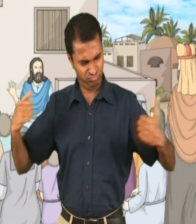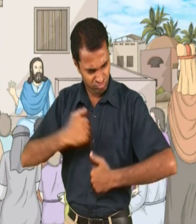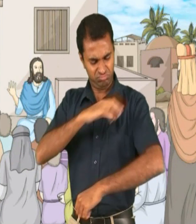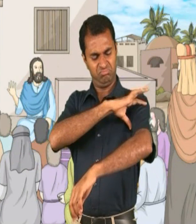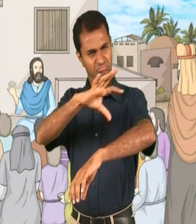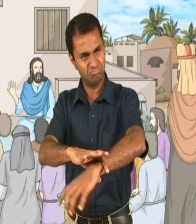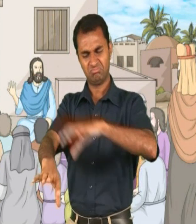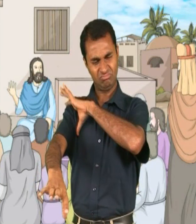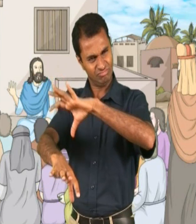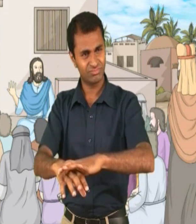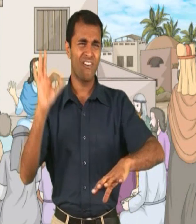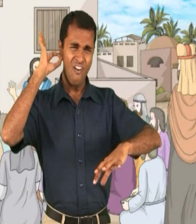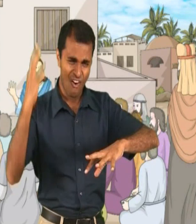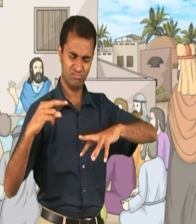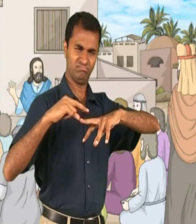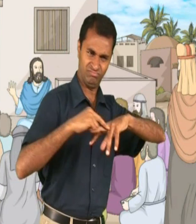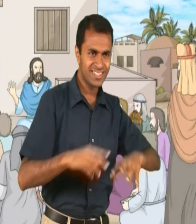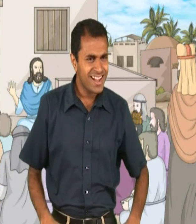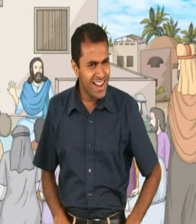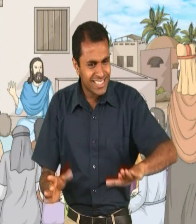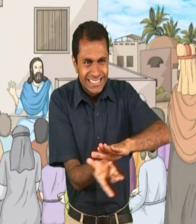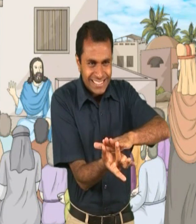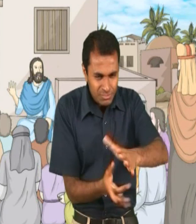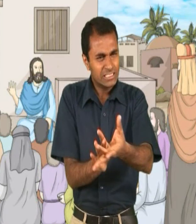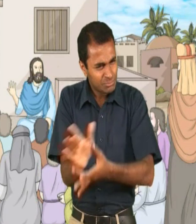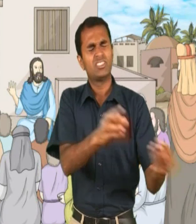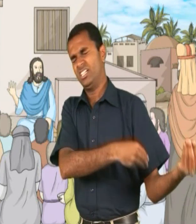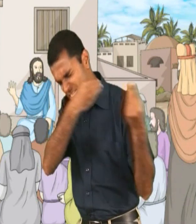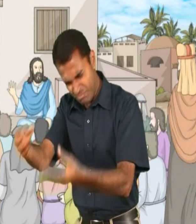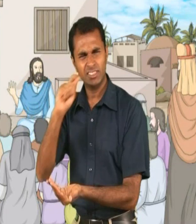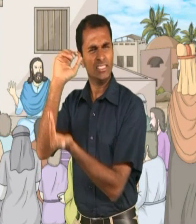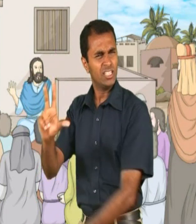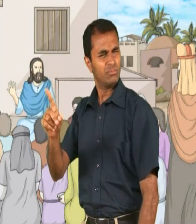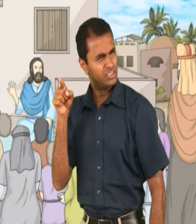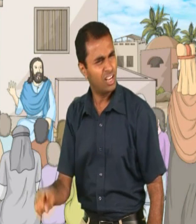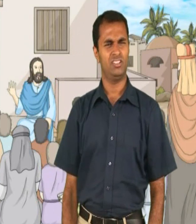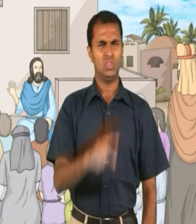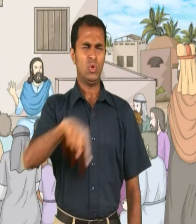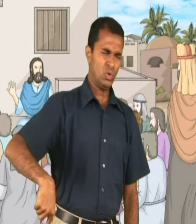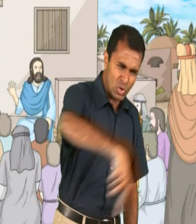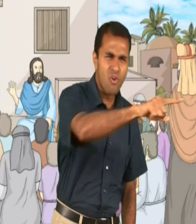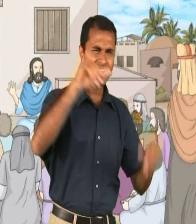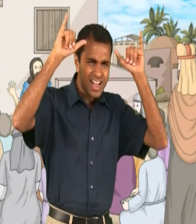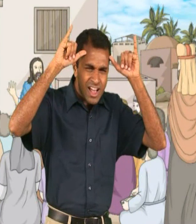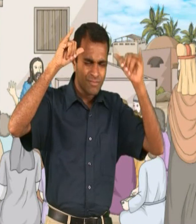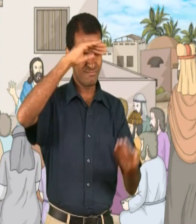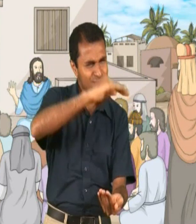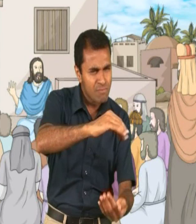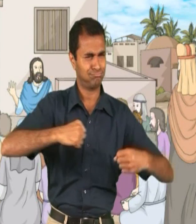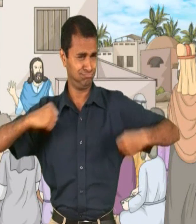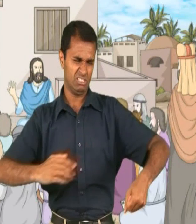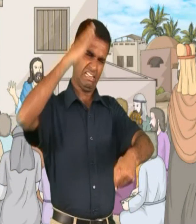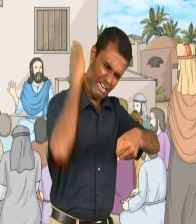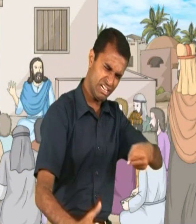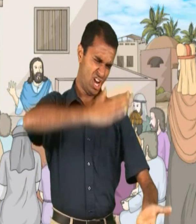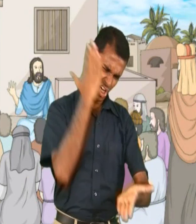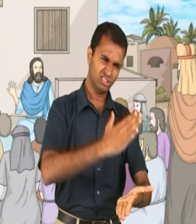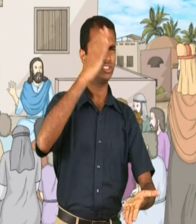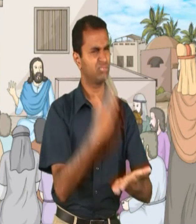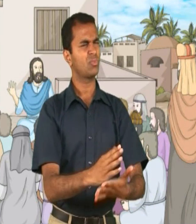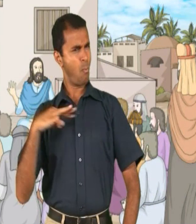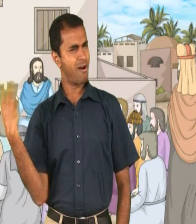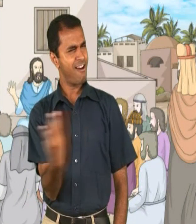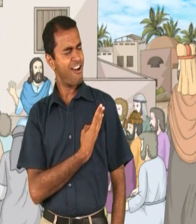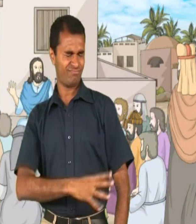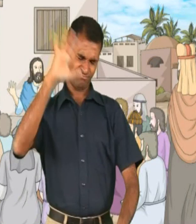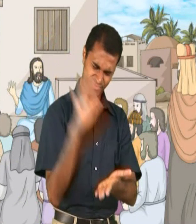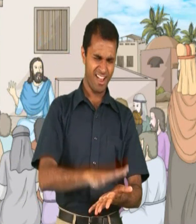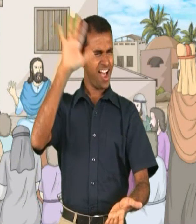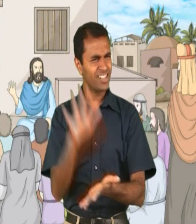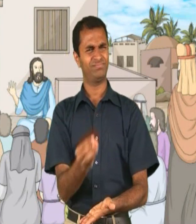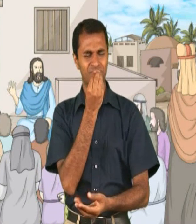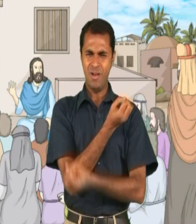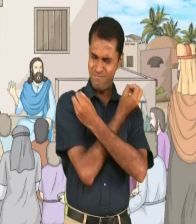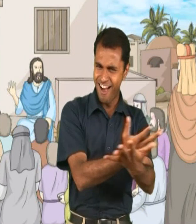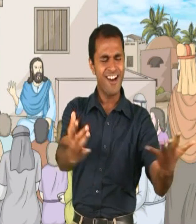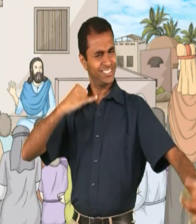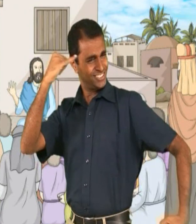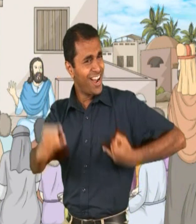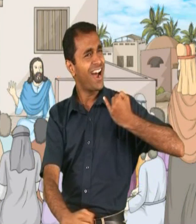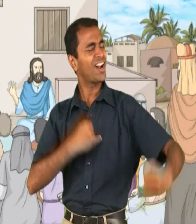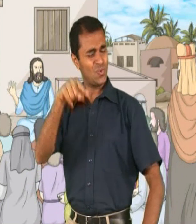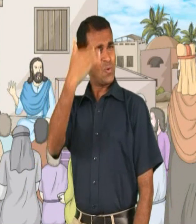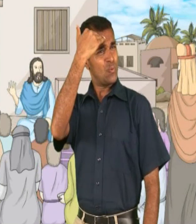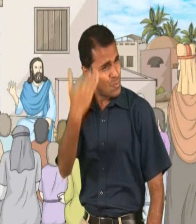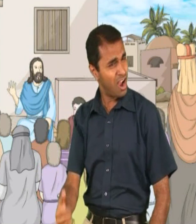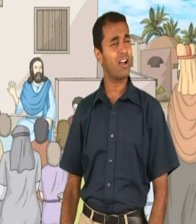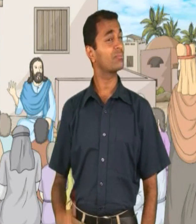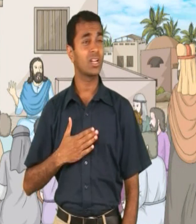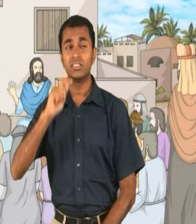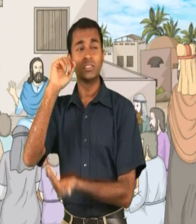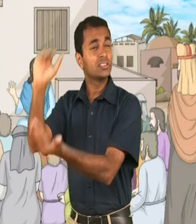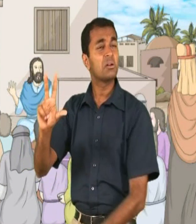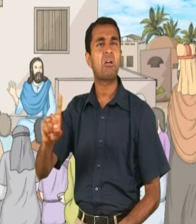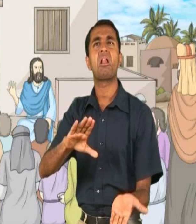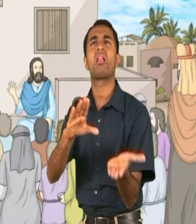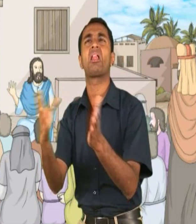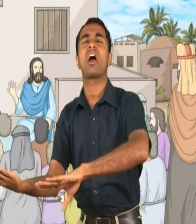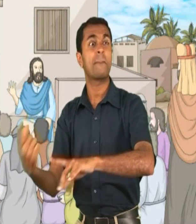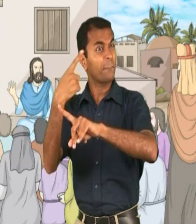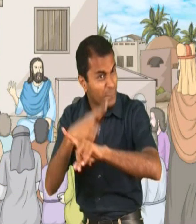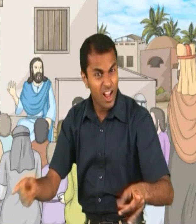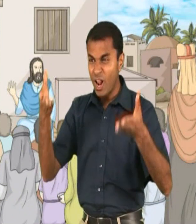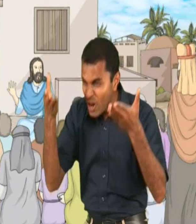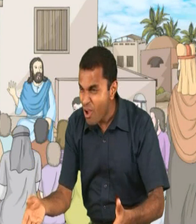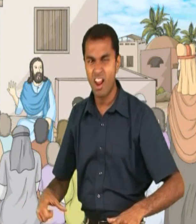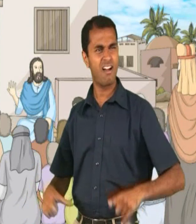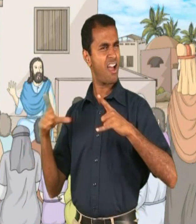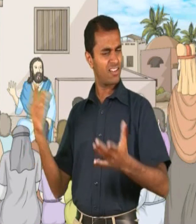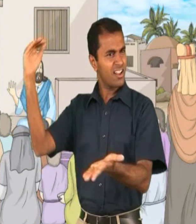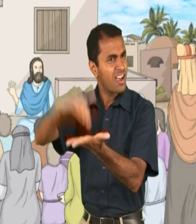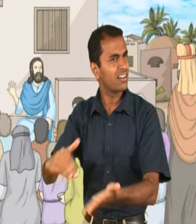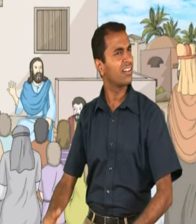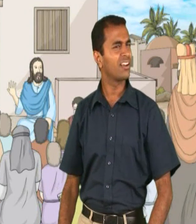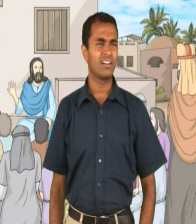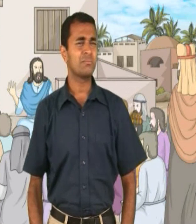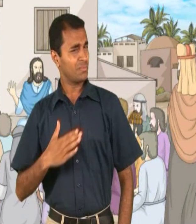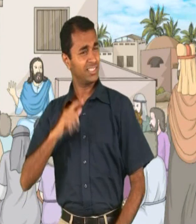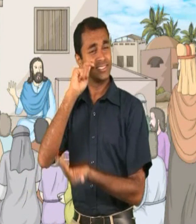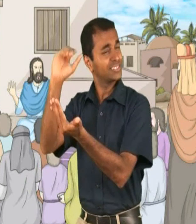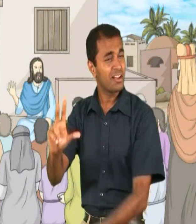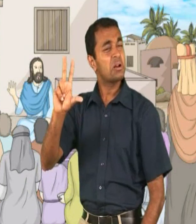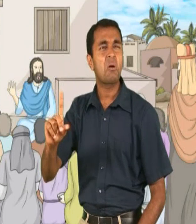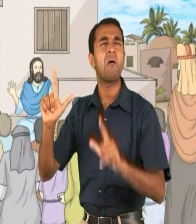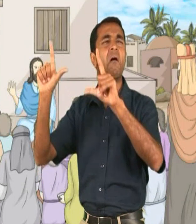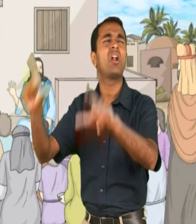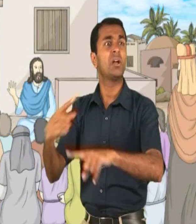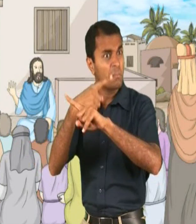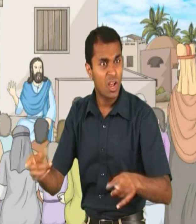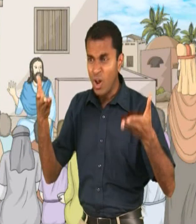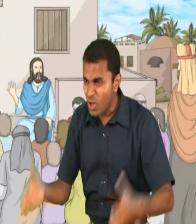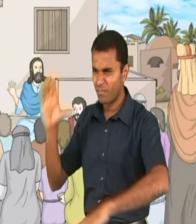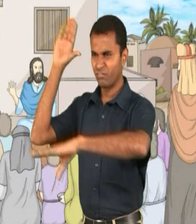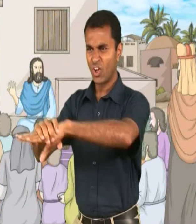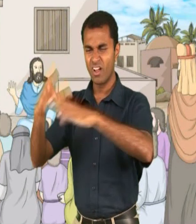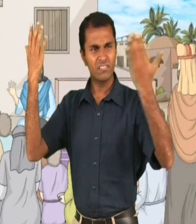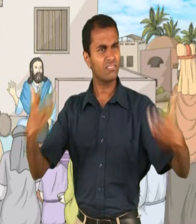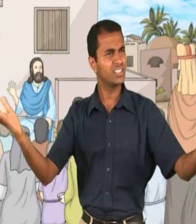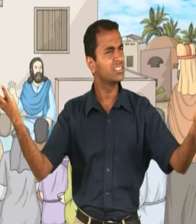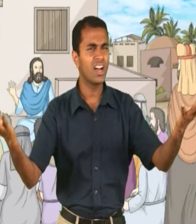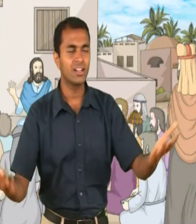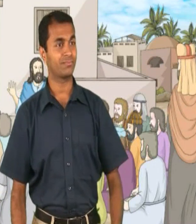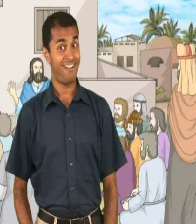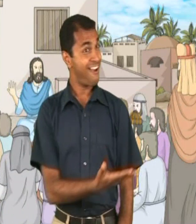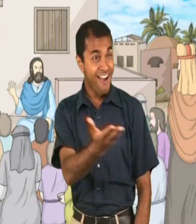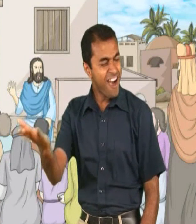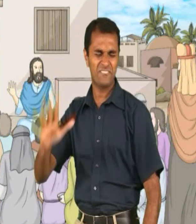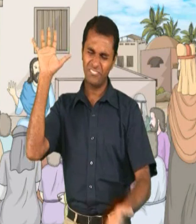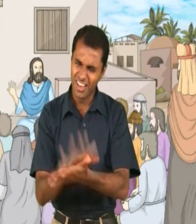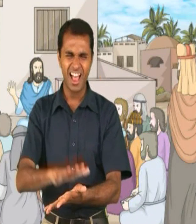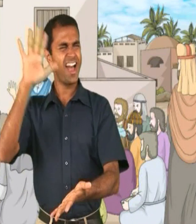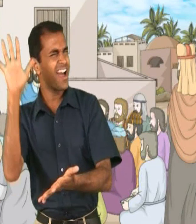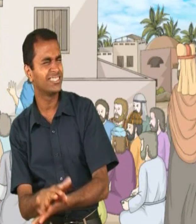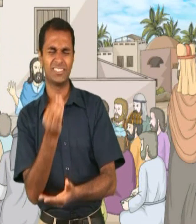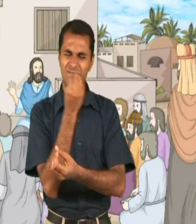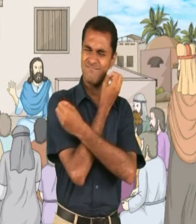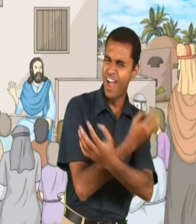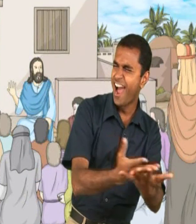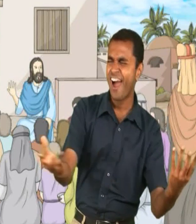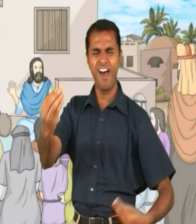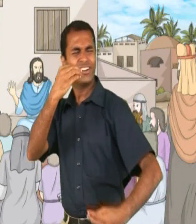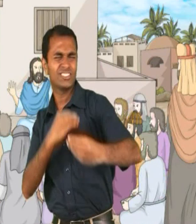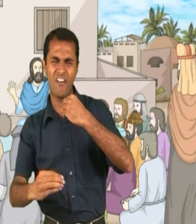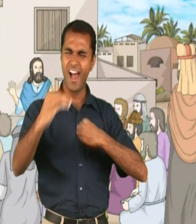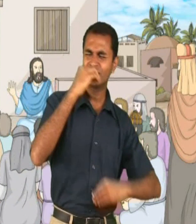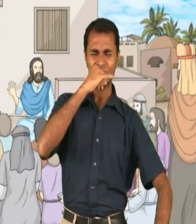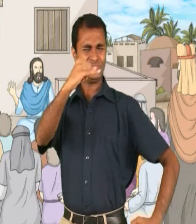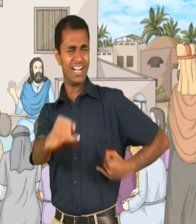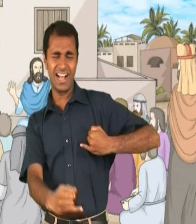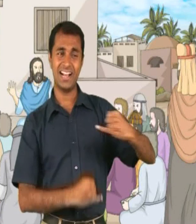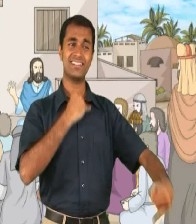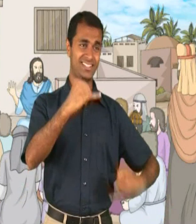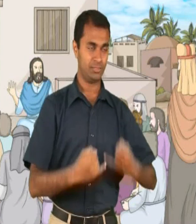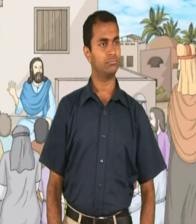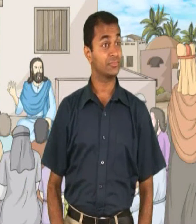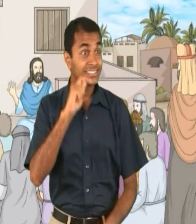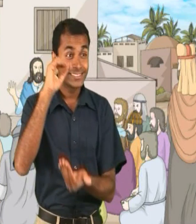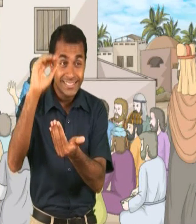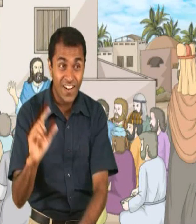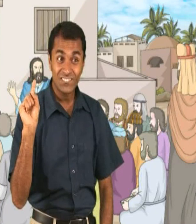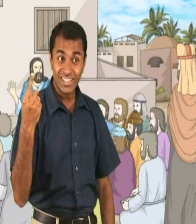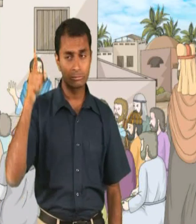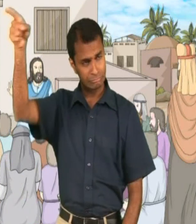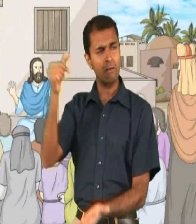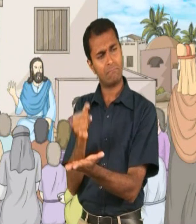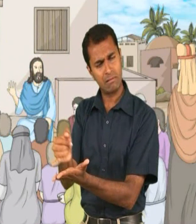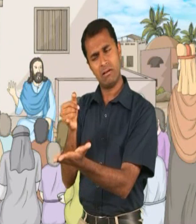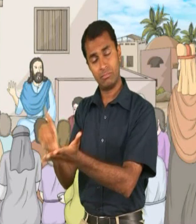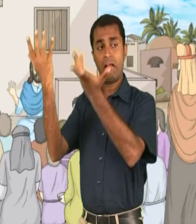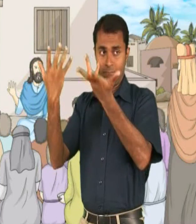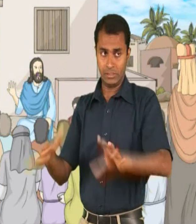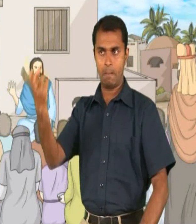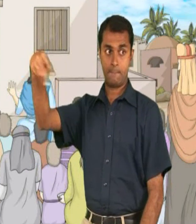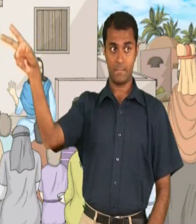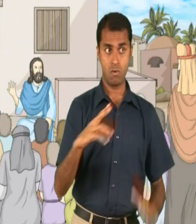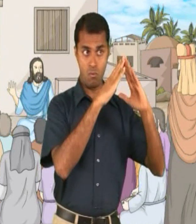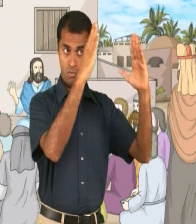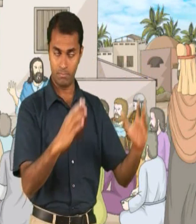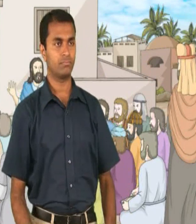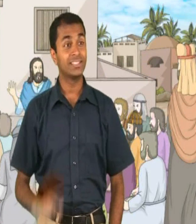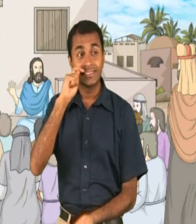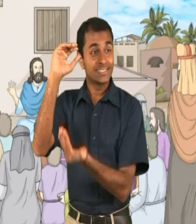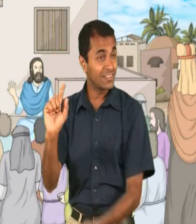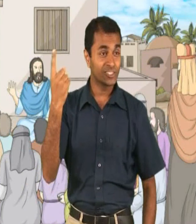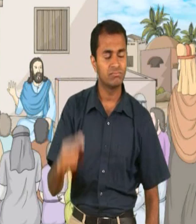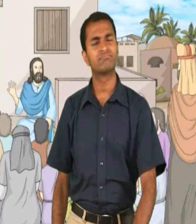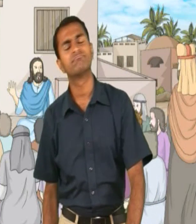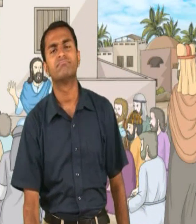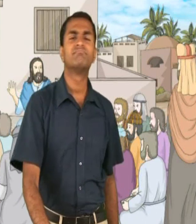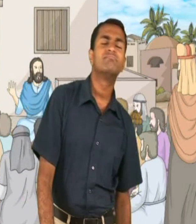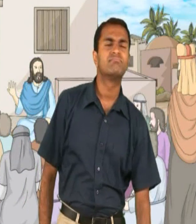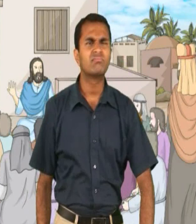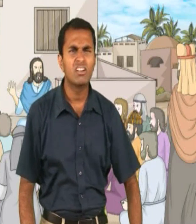Bring the best robe and put it on him. Put a ring on his finger and sandals on his feet. Bring the fattened calf and kill it. Let us feast and celebrate. For this son of mine was dead and is alive again! He was lost and is found!’